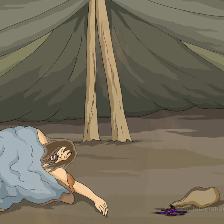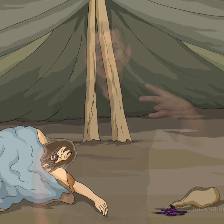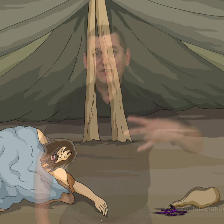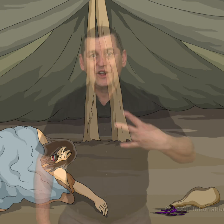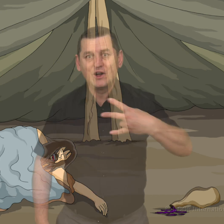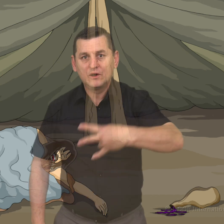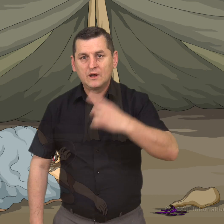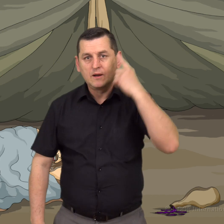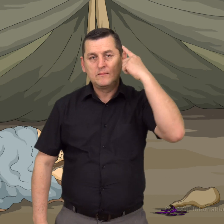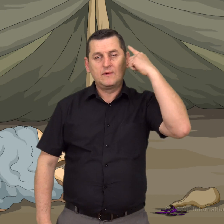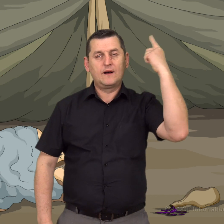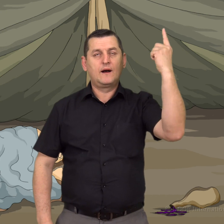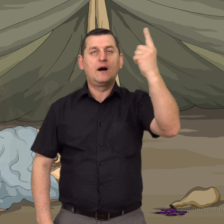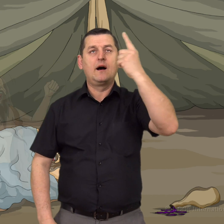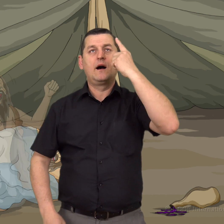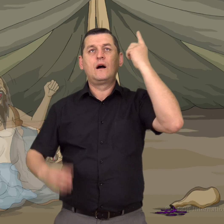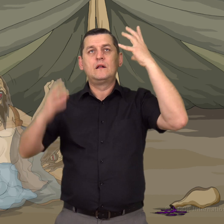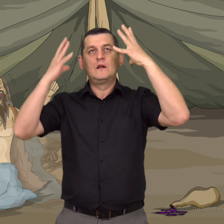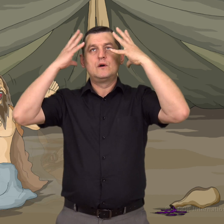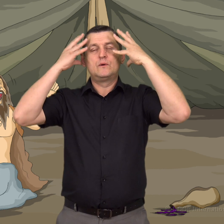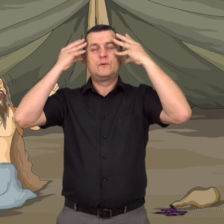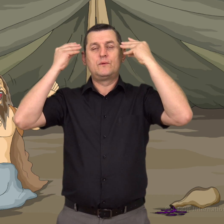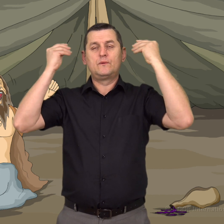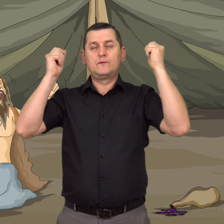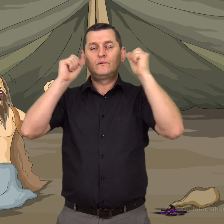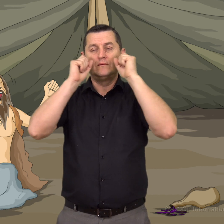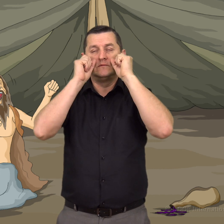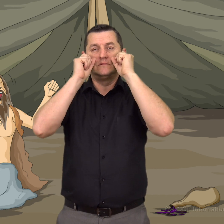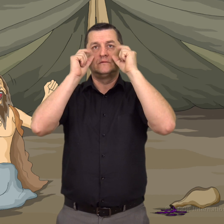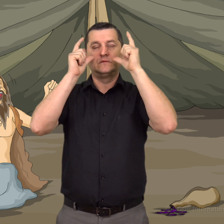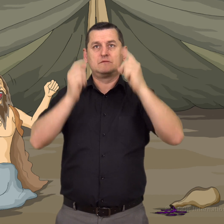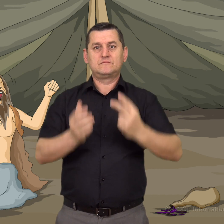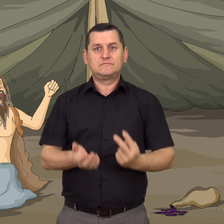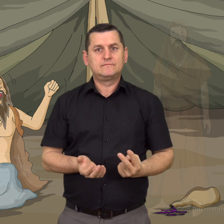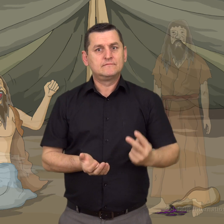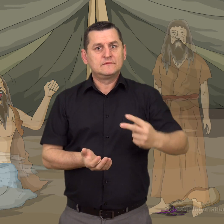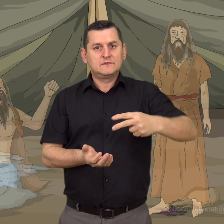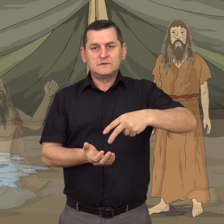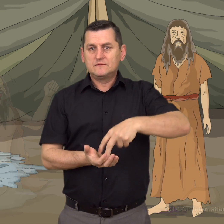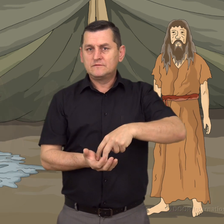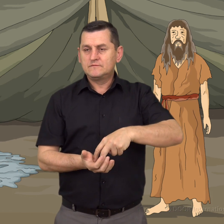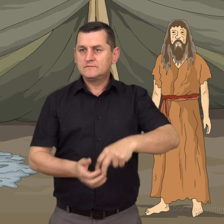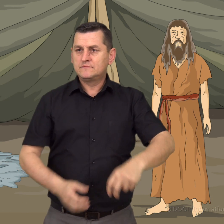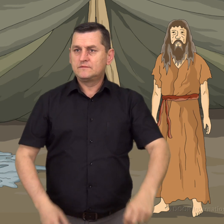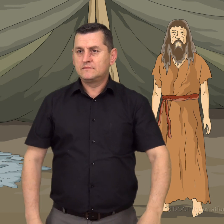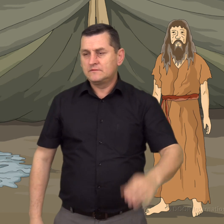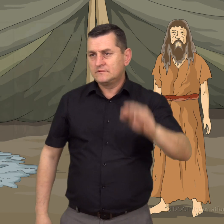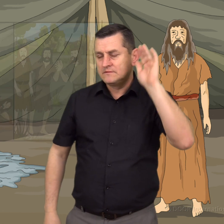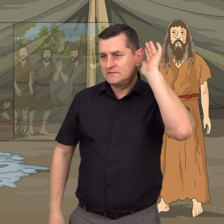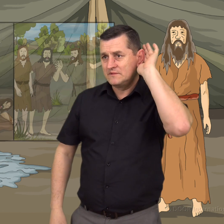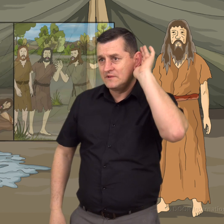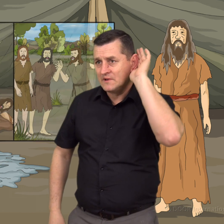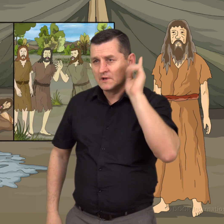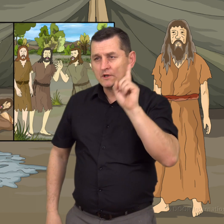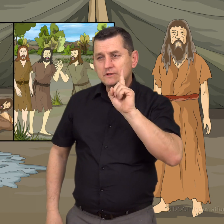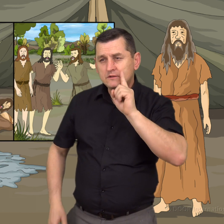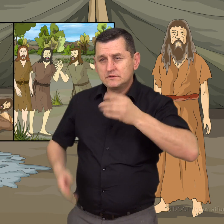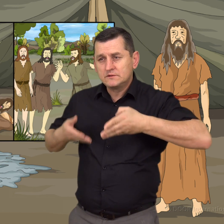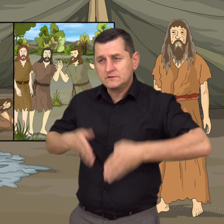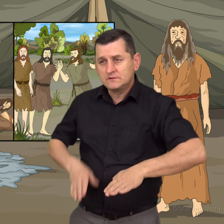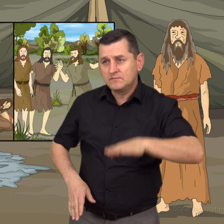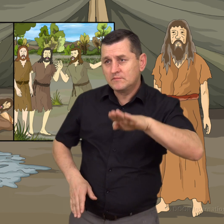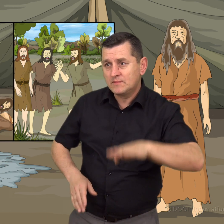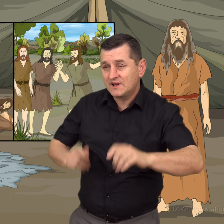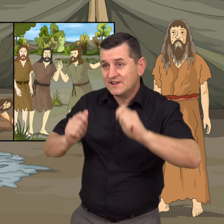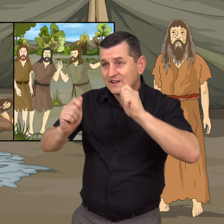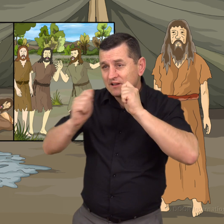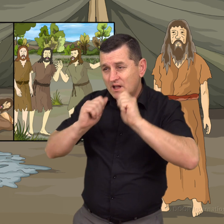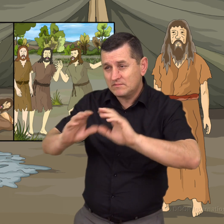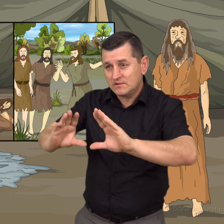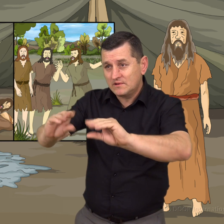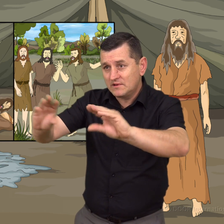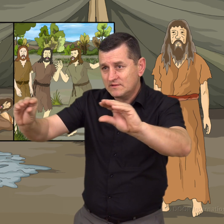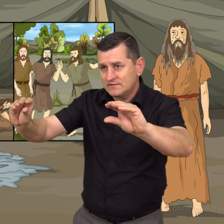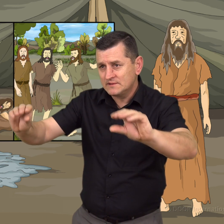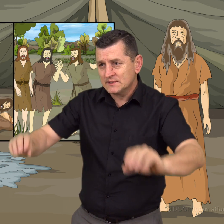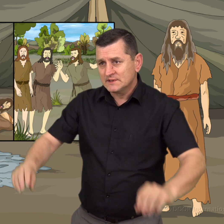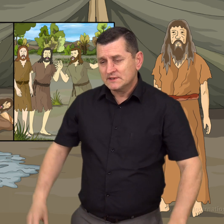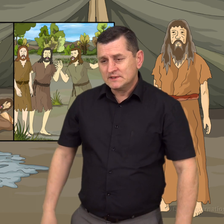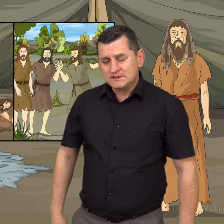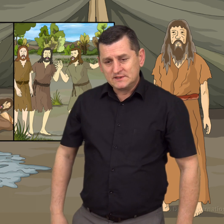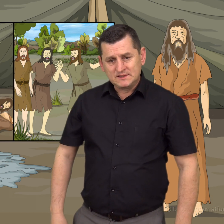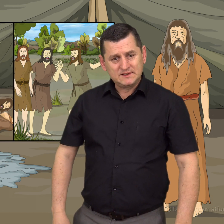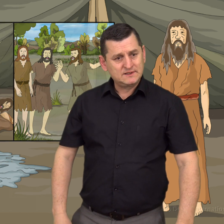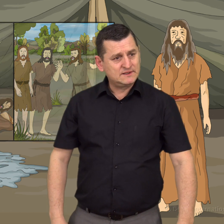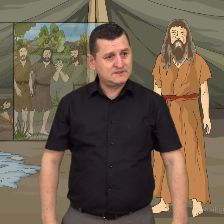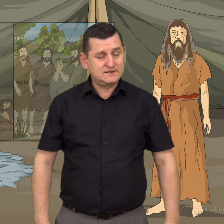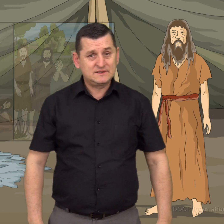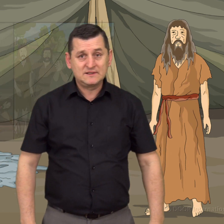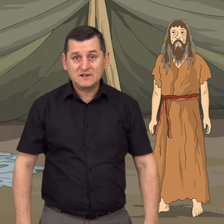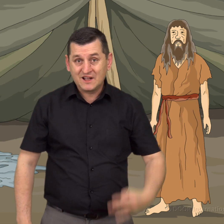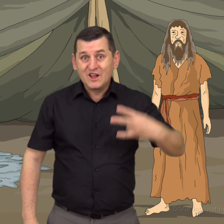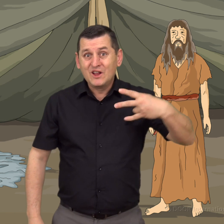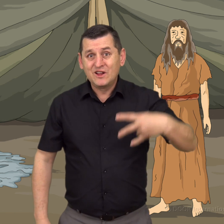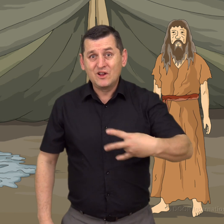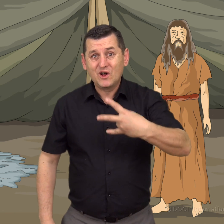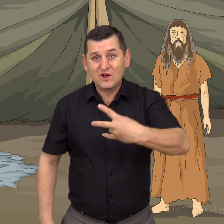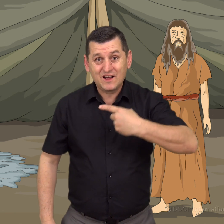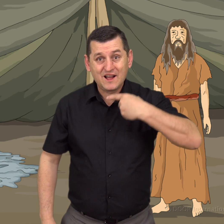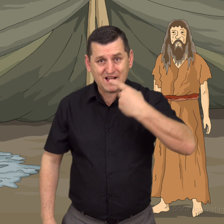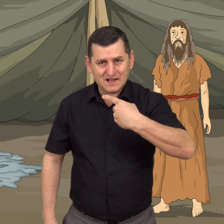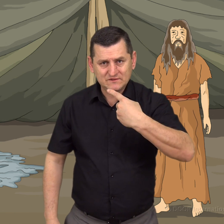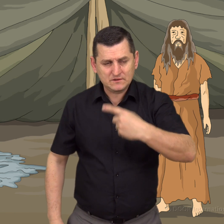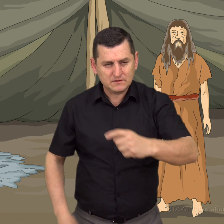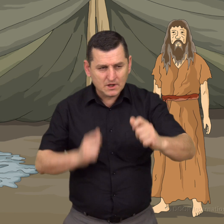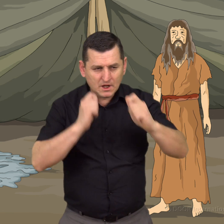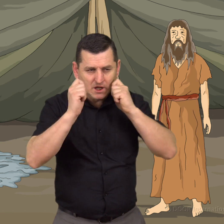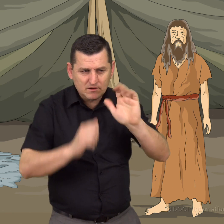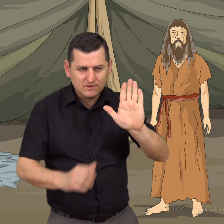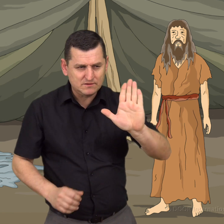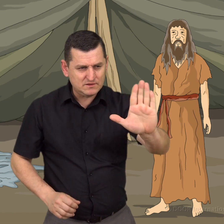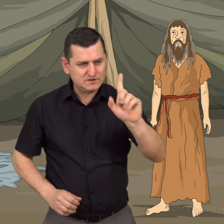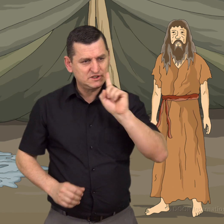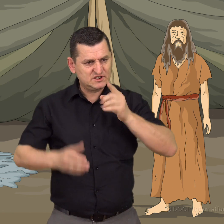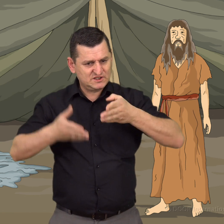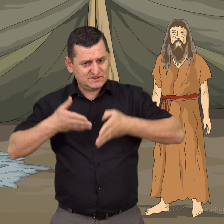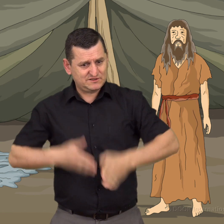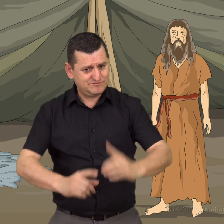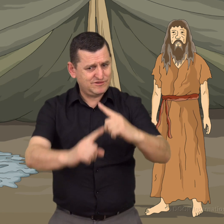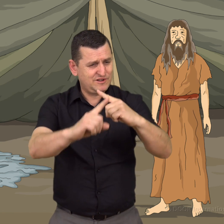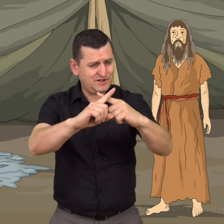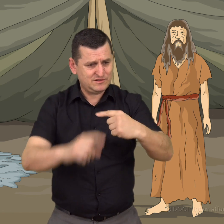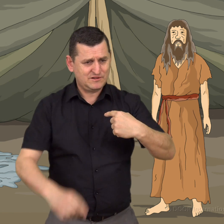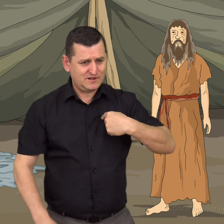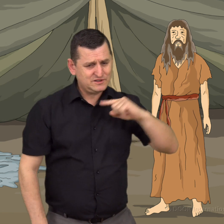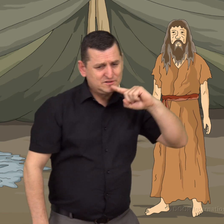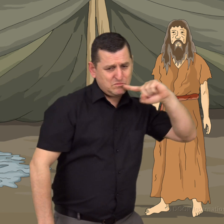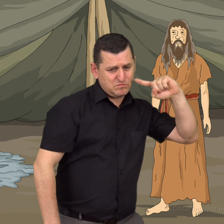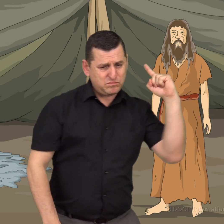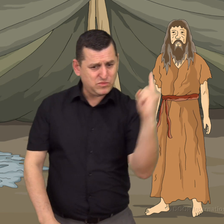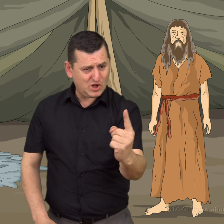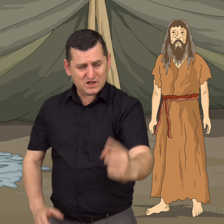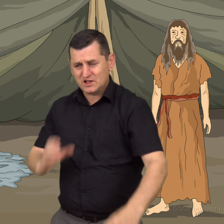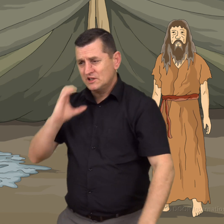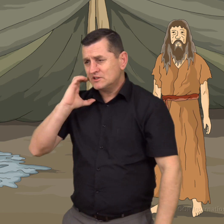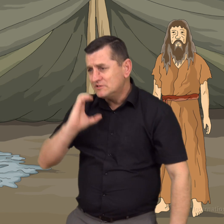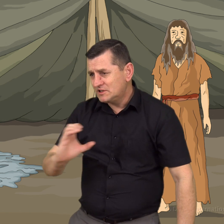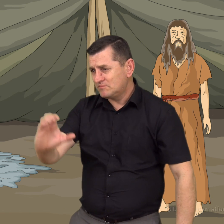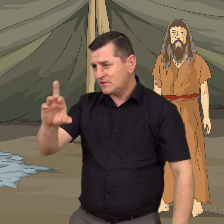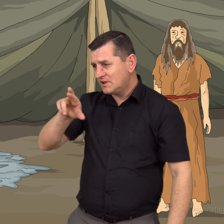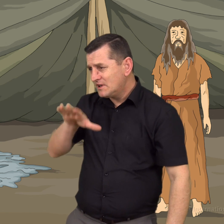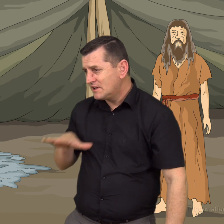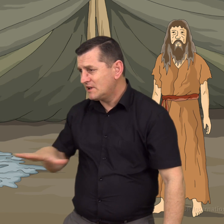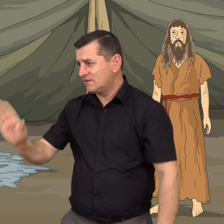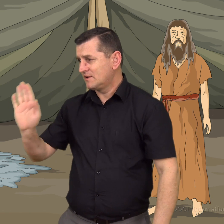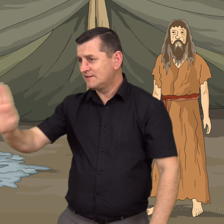When Noah awoke from his drunkenness and learned what his youngest son had done to him, he said, “Cursed be Canaan!